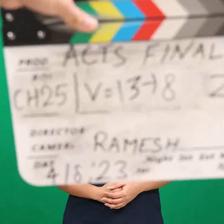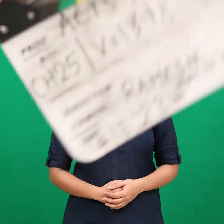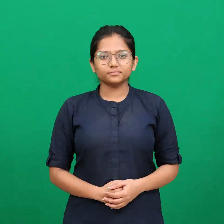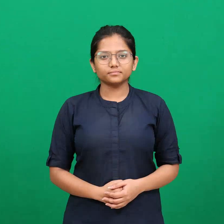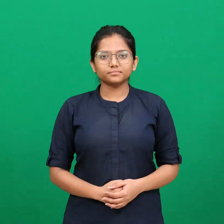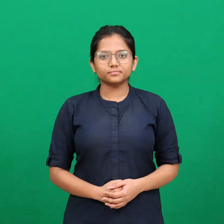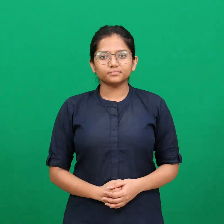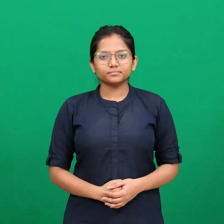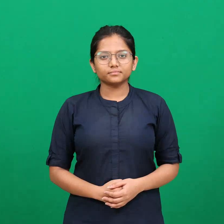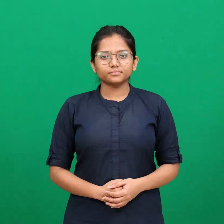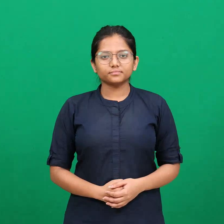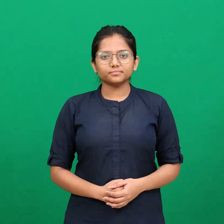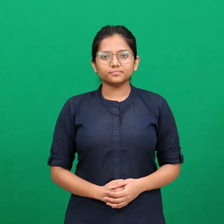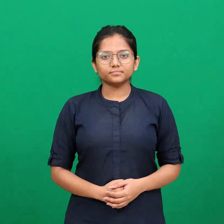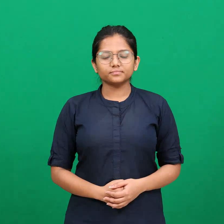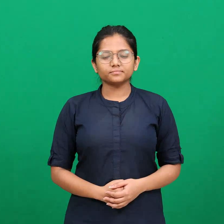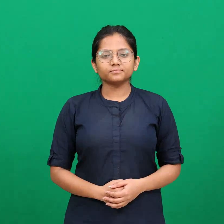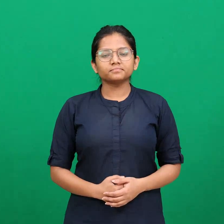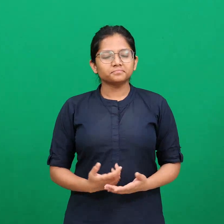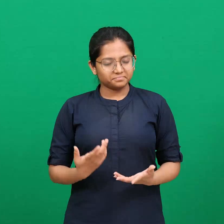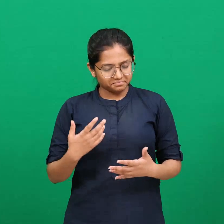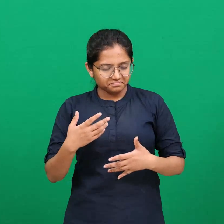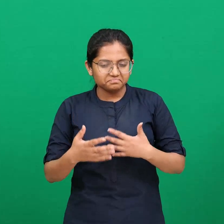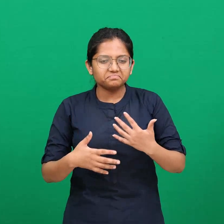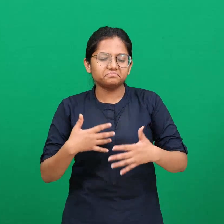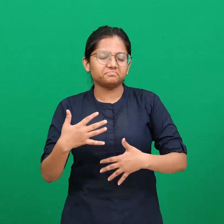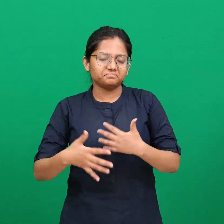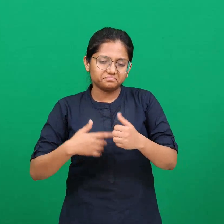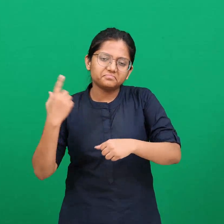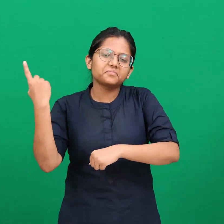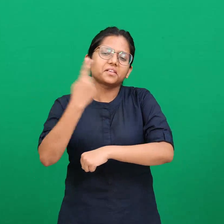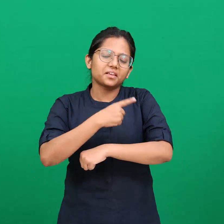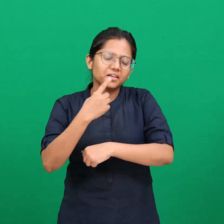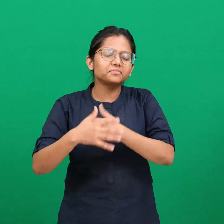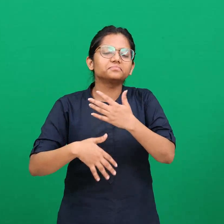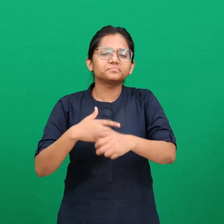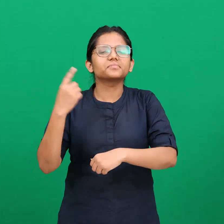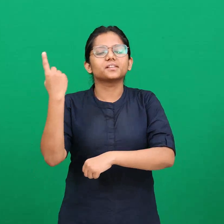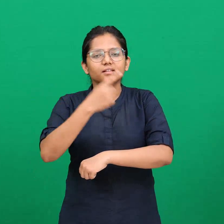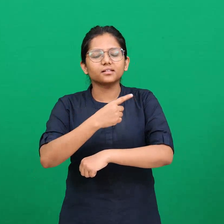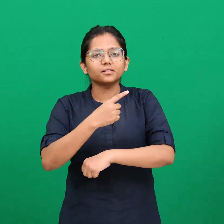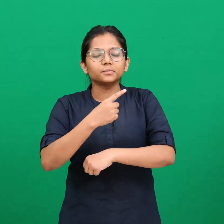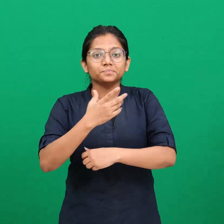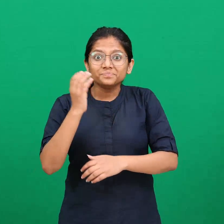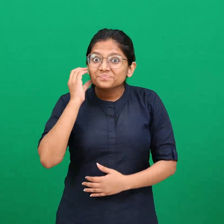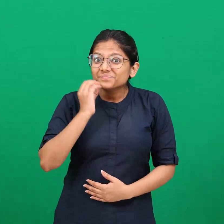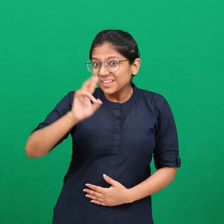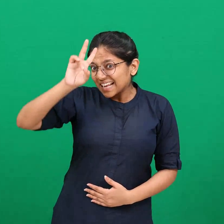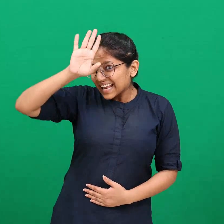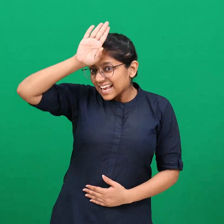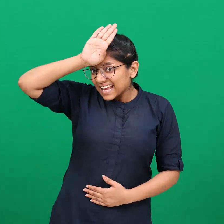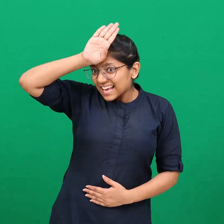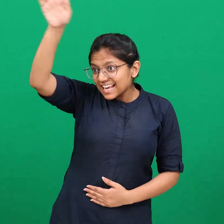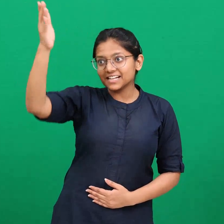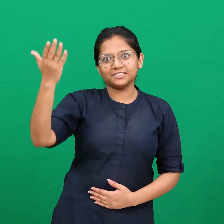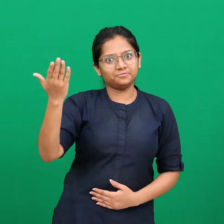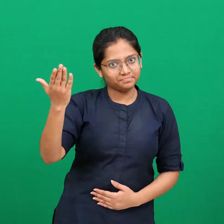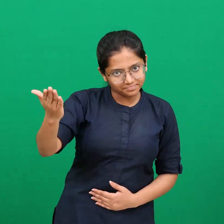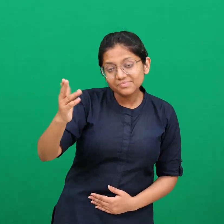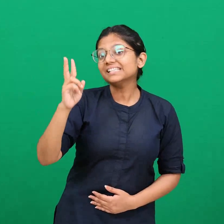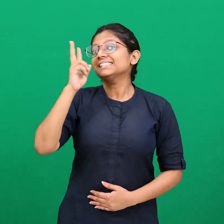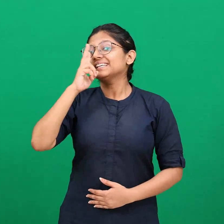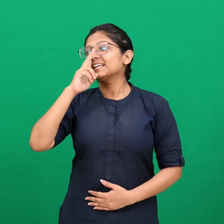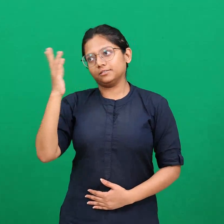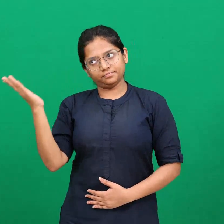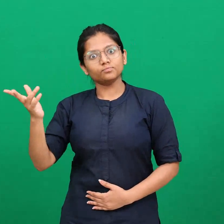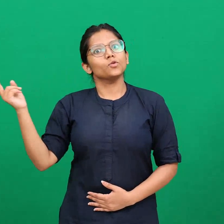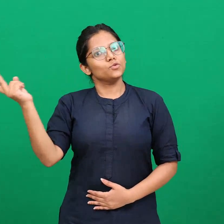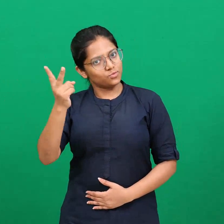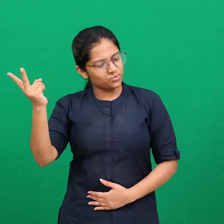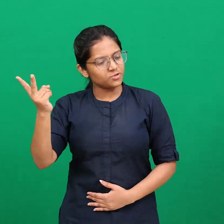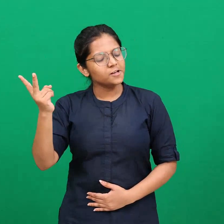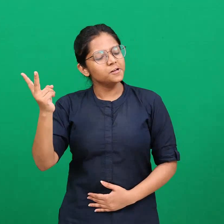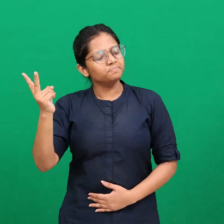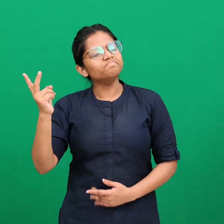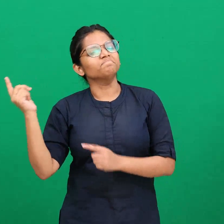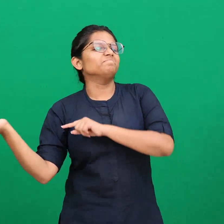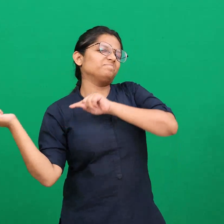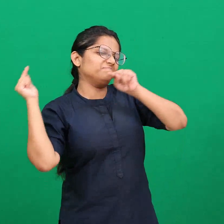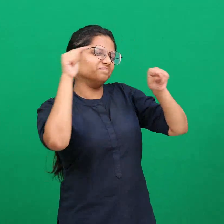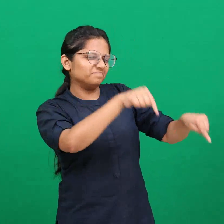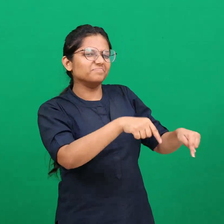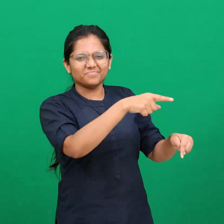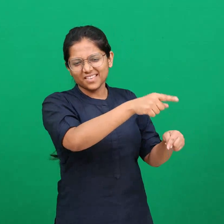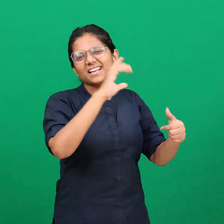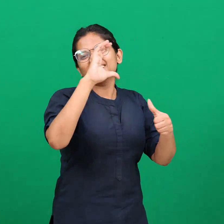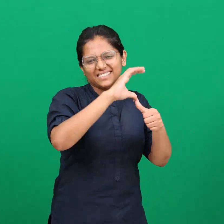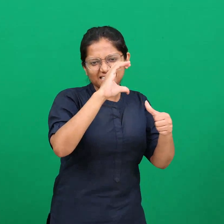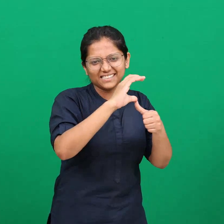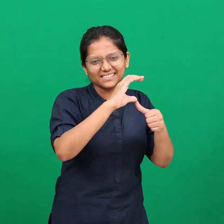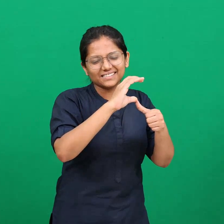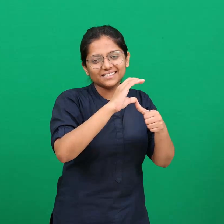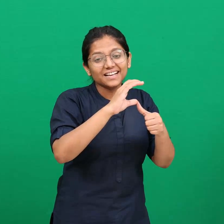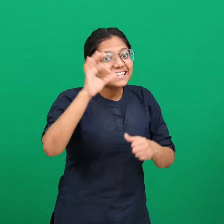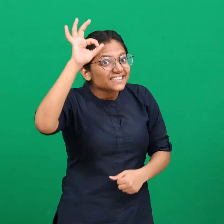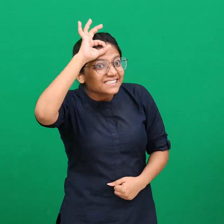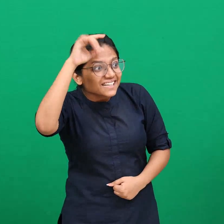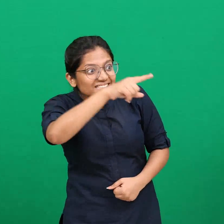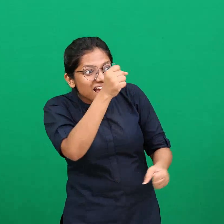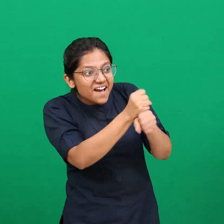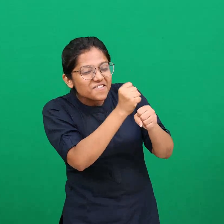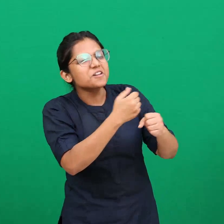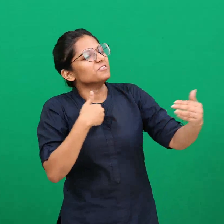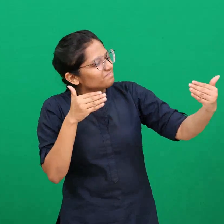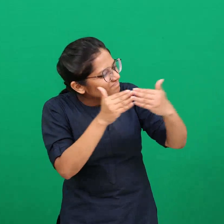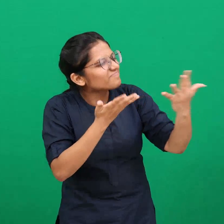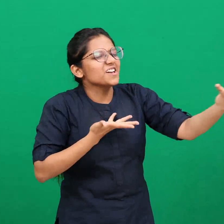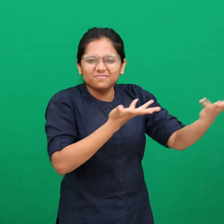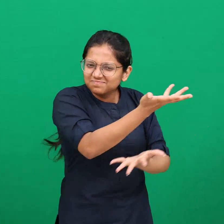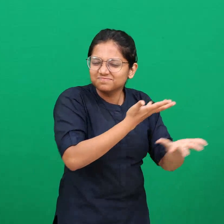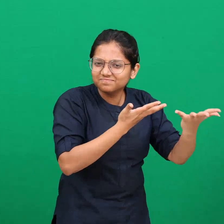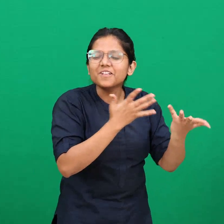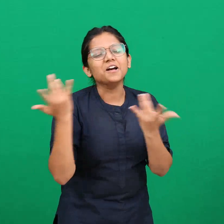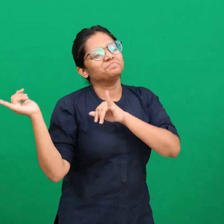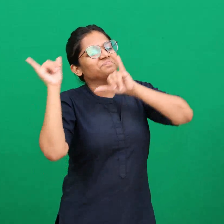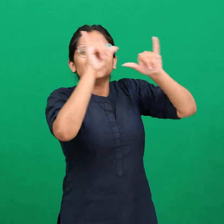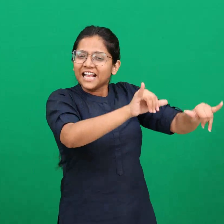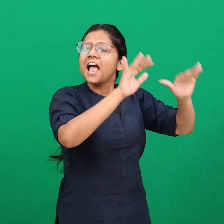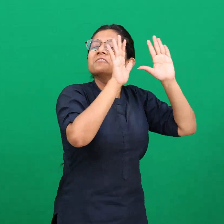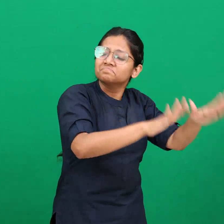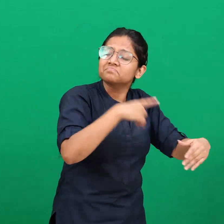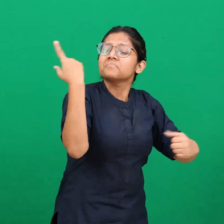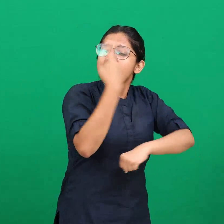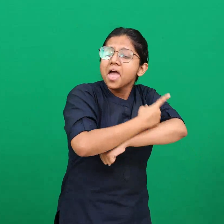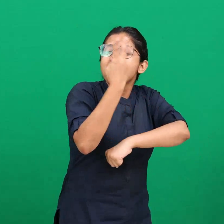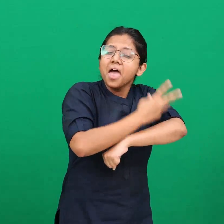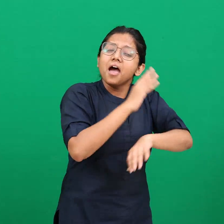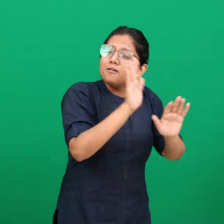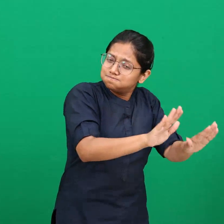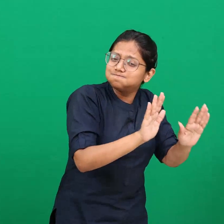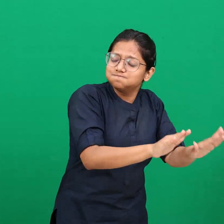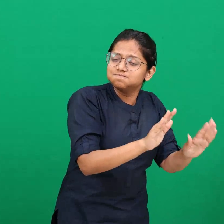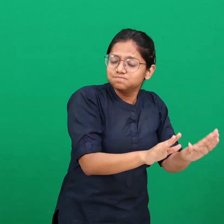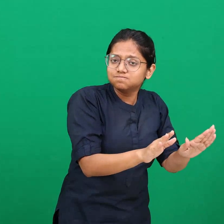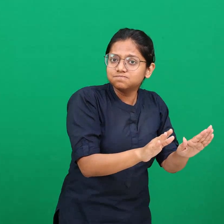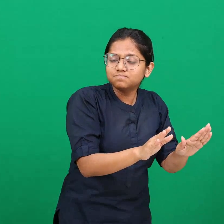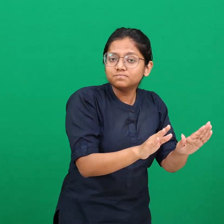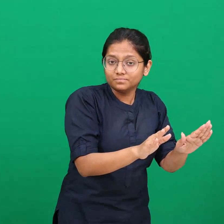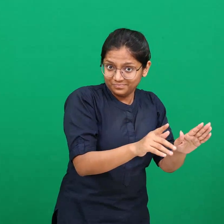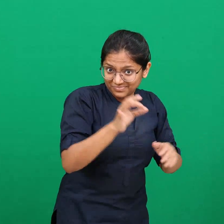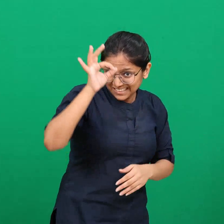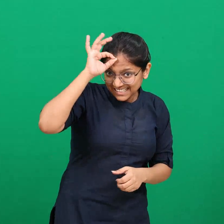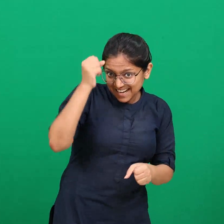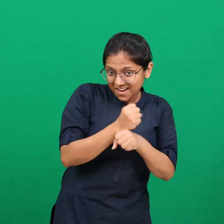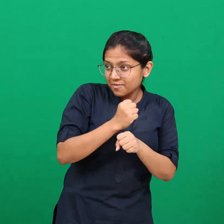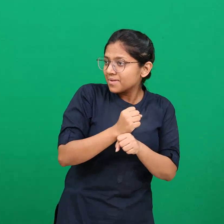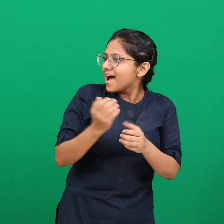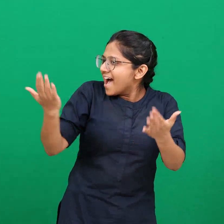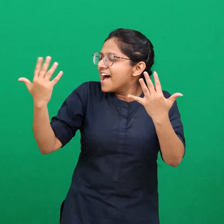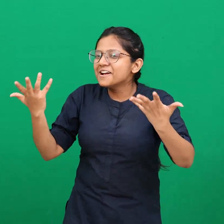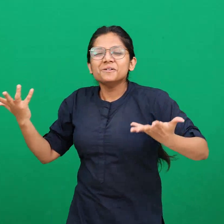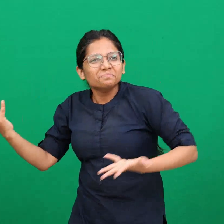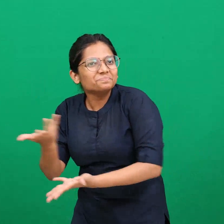After several days had passed, King Agrippa and Bernice came down to Caesarea to pay their respects to Festus.